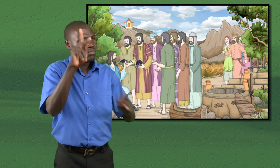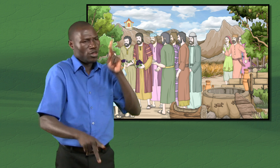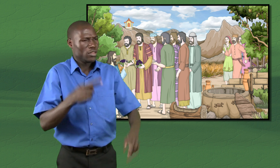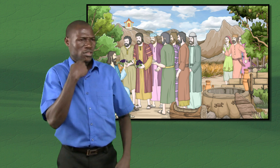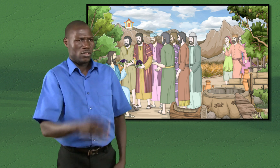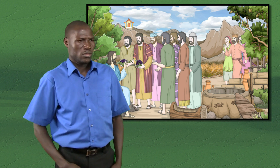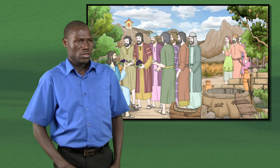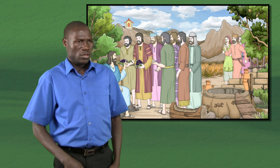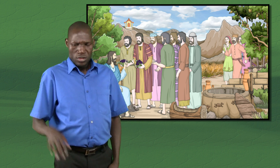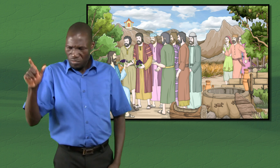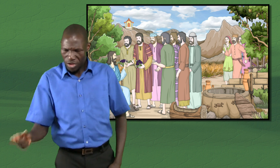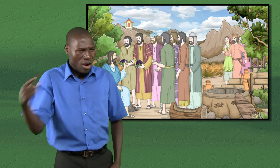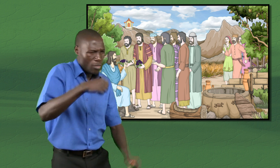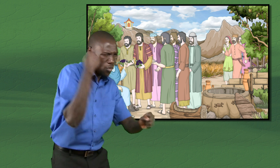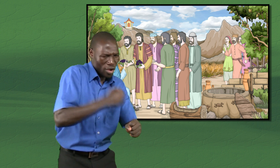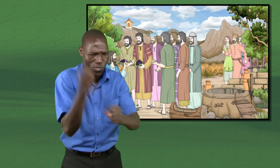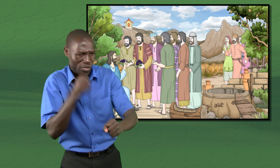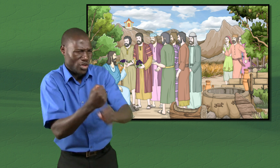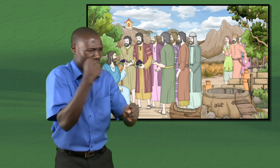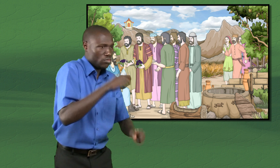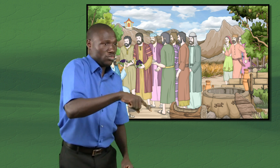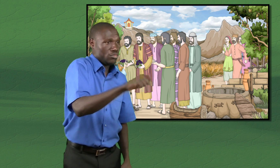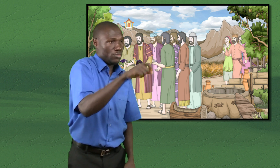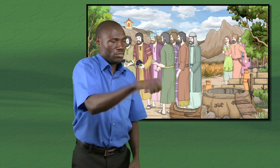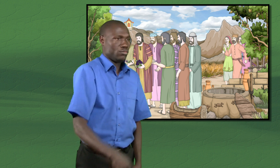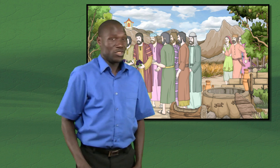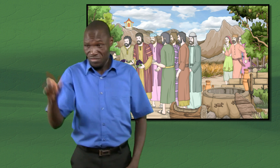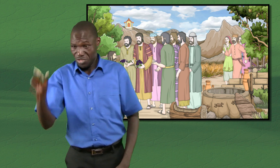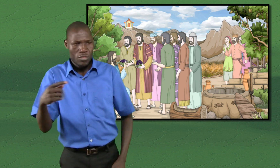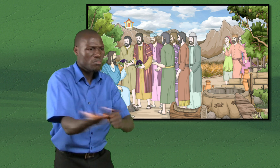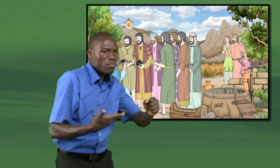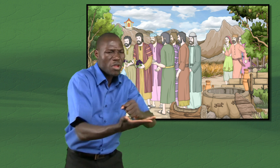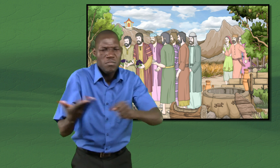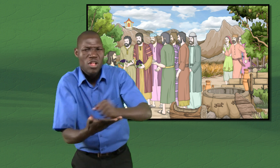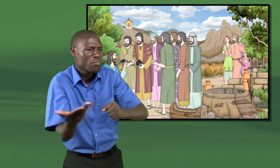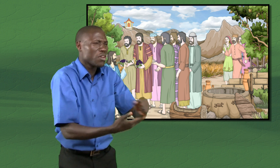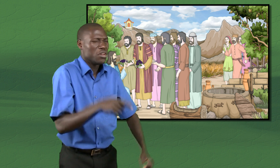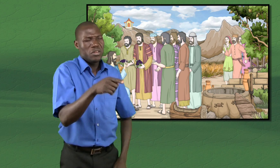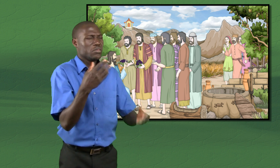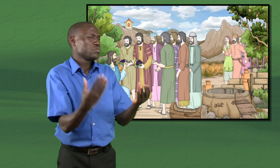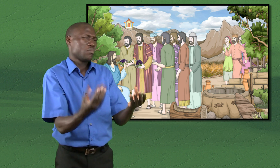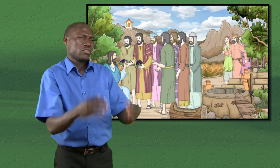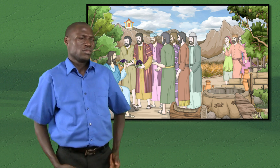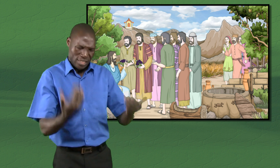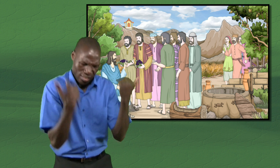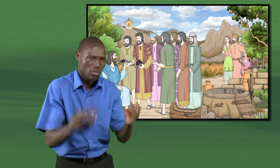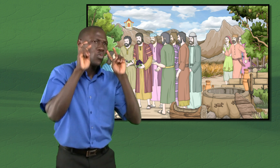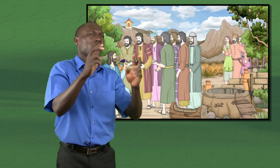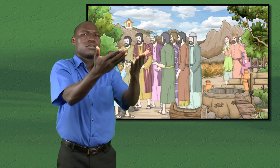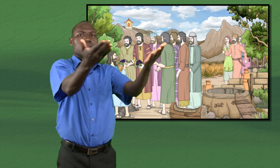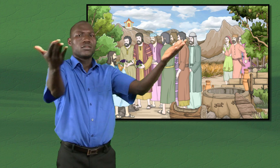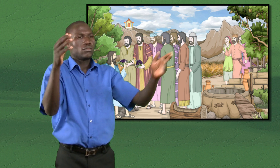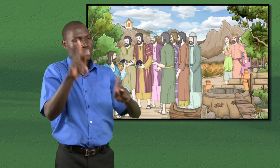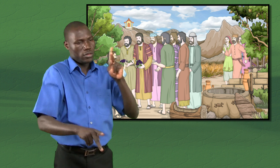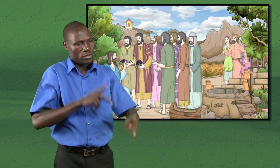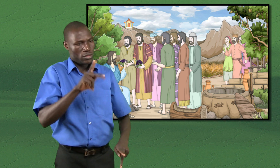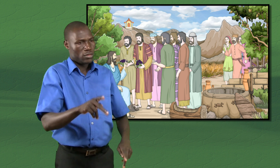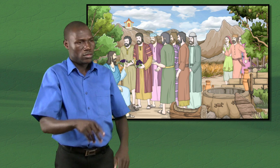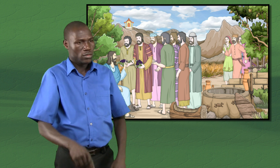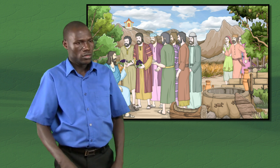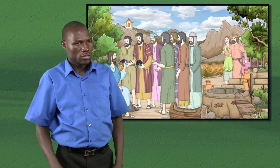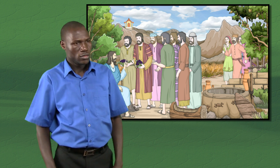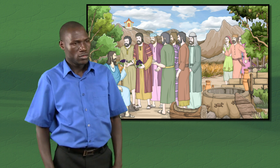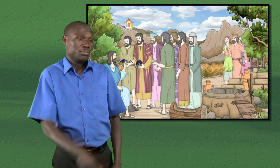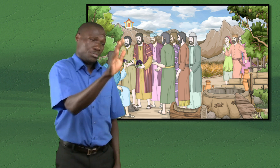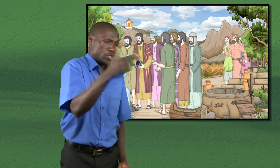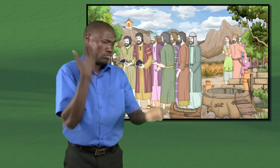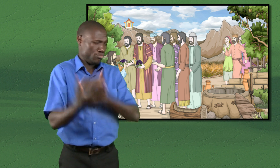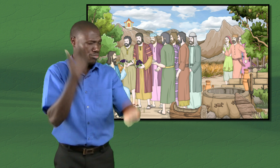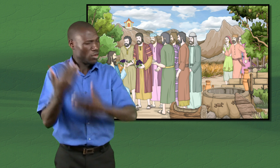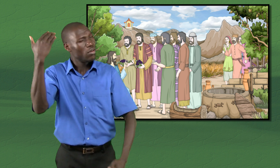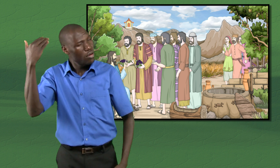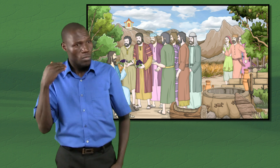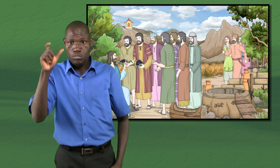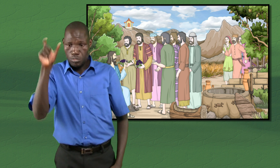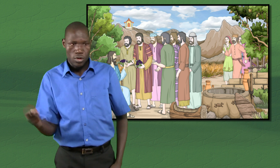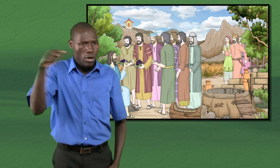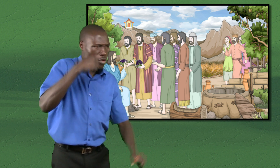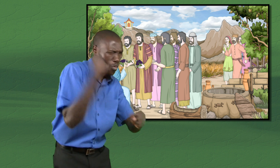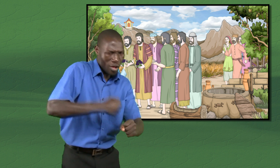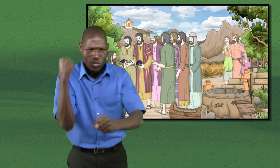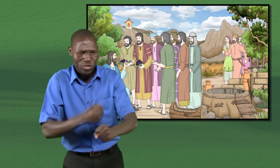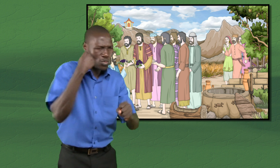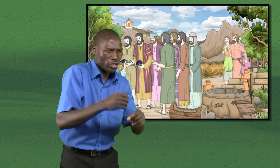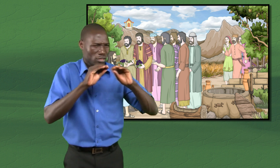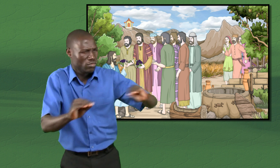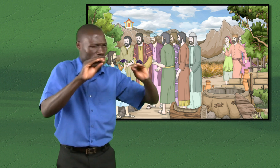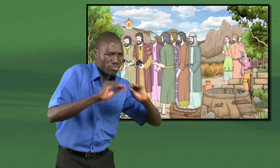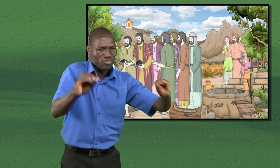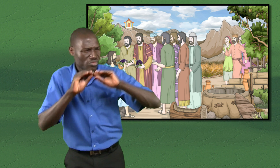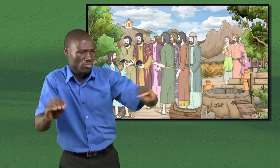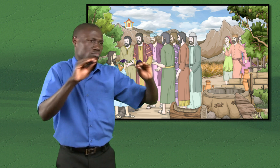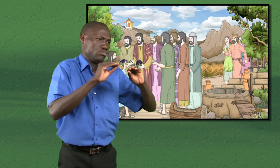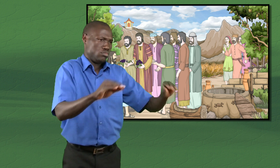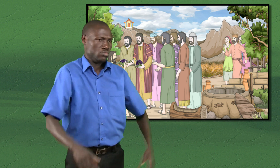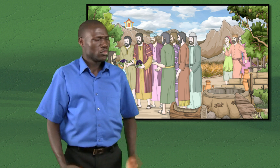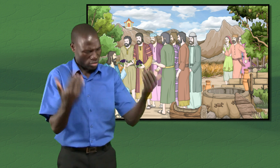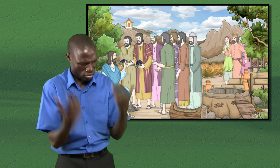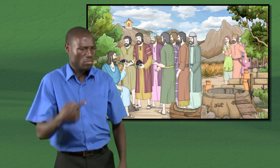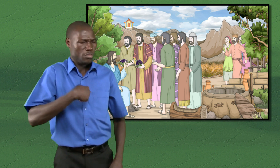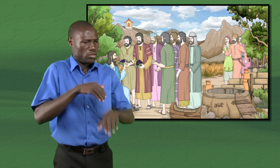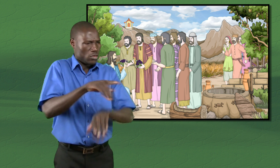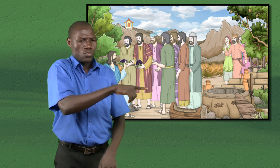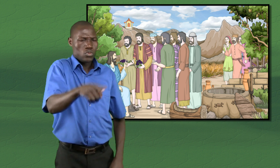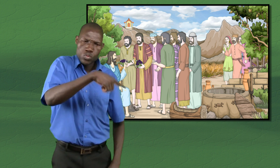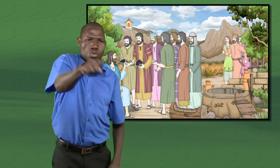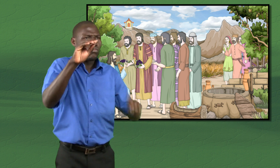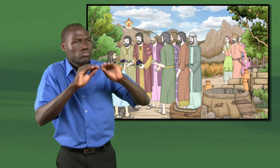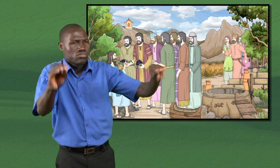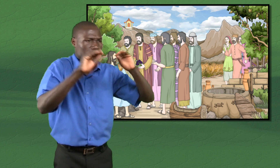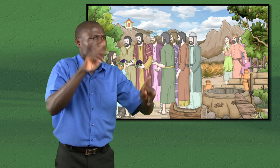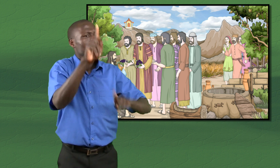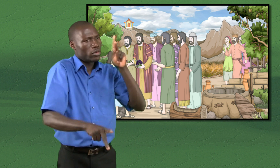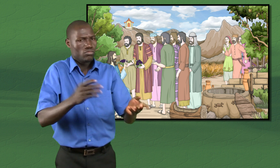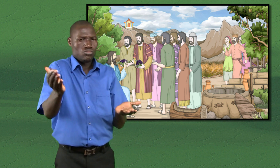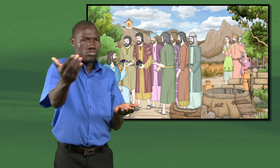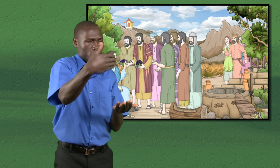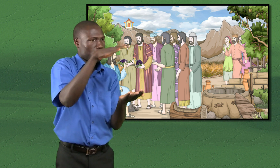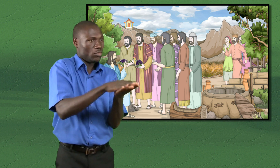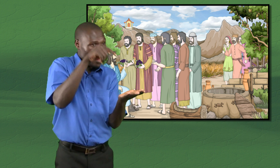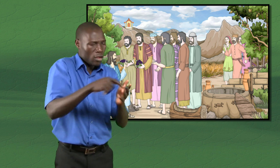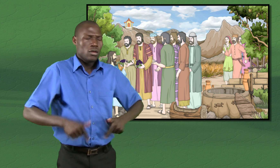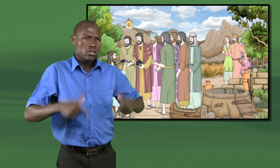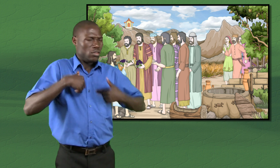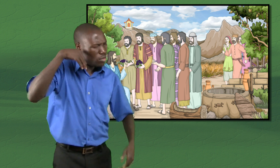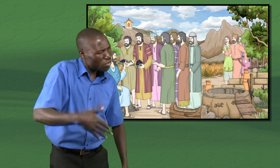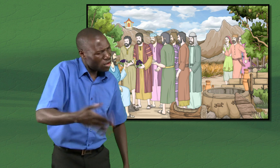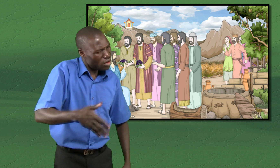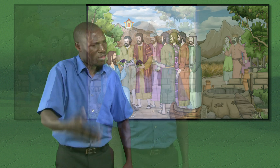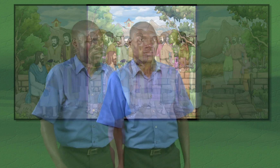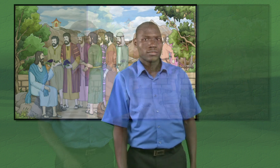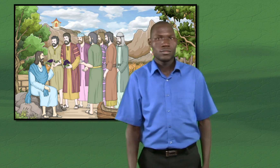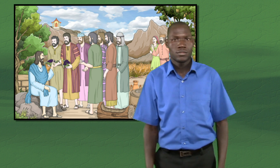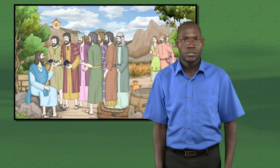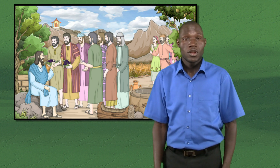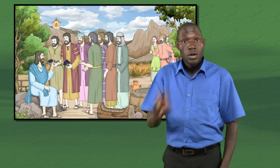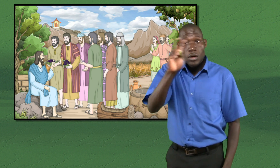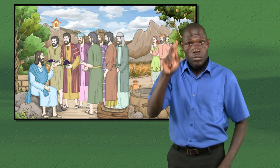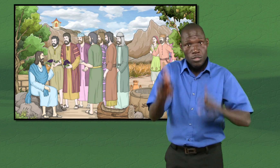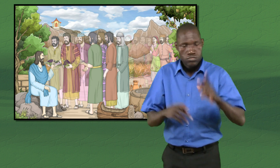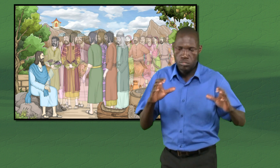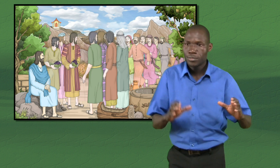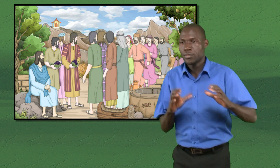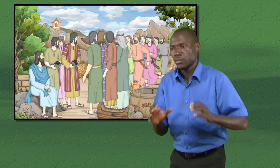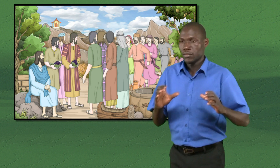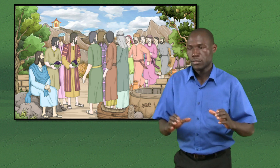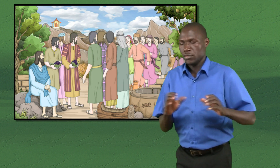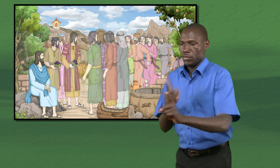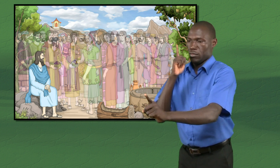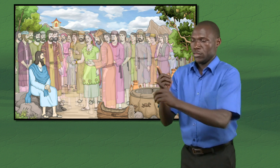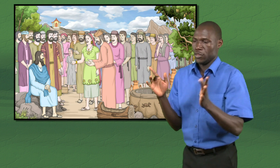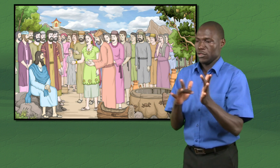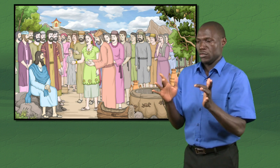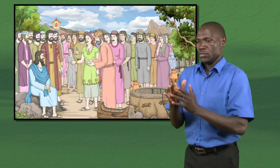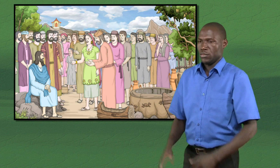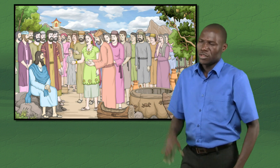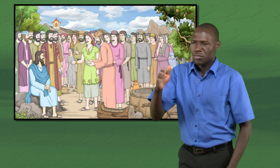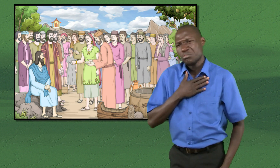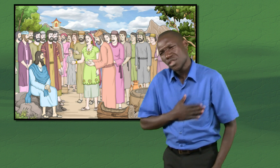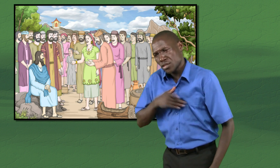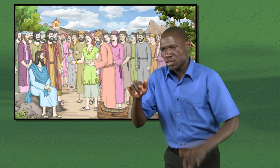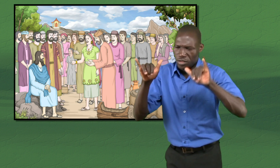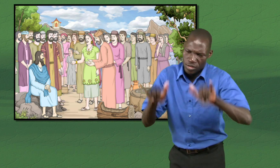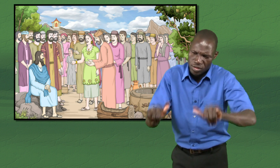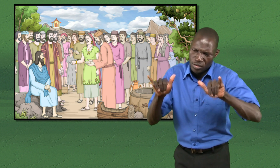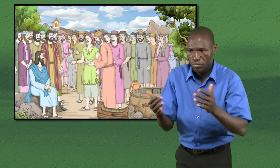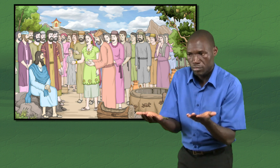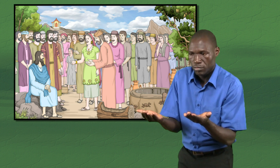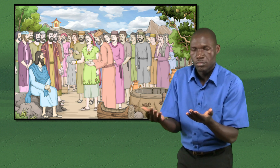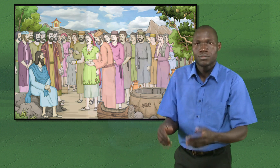others have done the hard work, and now you have taken up their labor.” Many of the Samaritans from that town believed in Jesus because of the woman’s testimony, “He told me everything I ever did.”